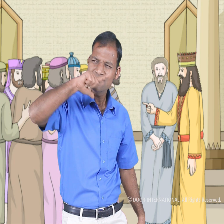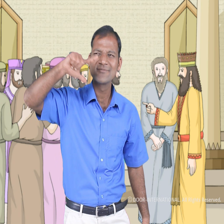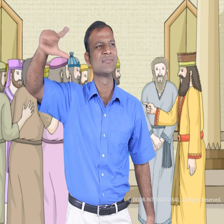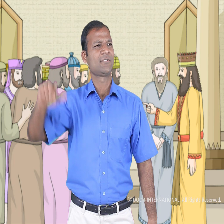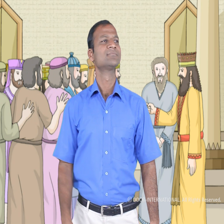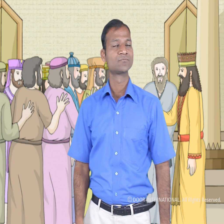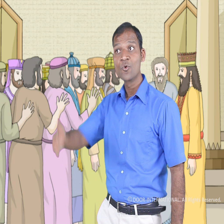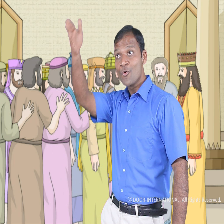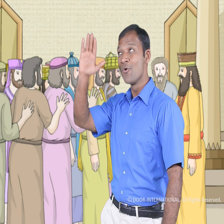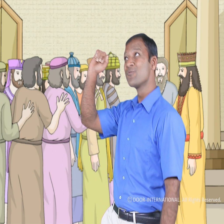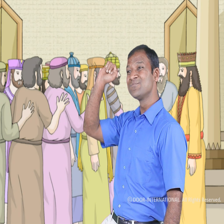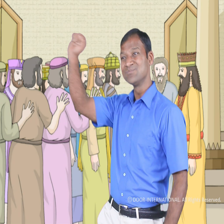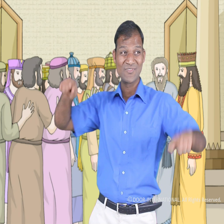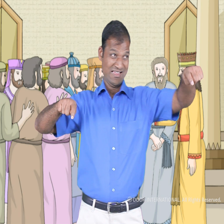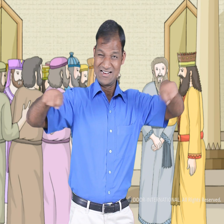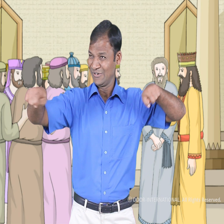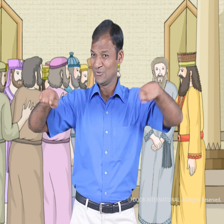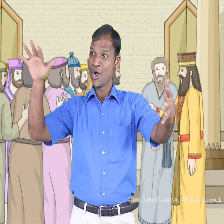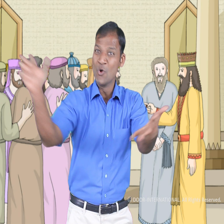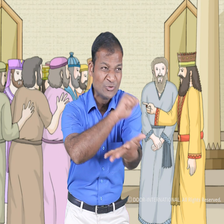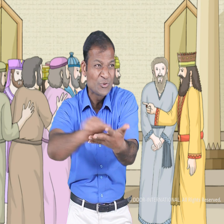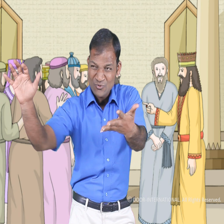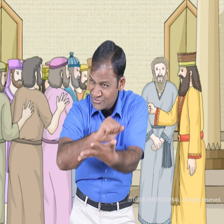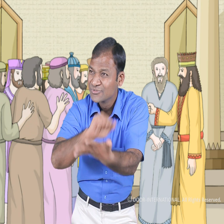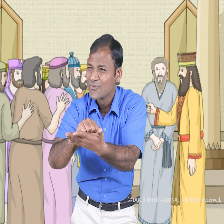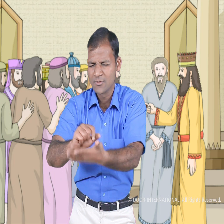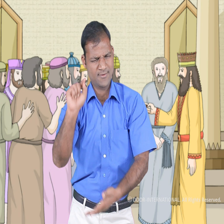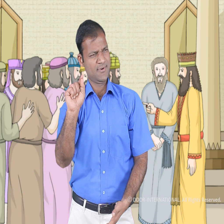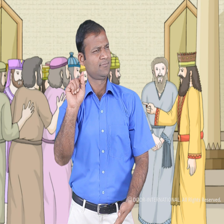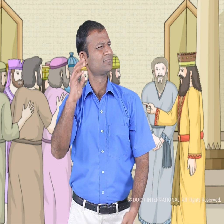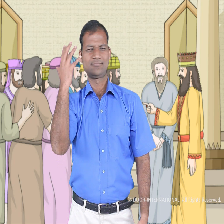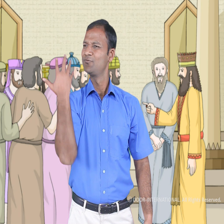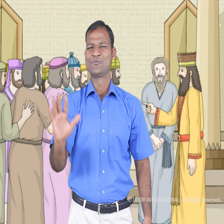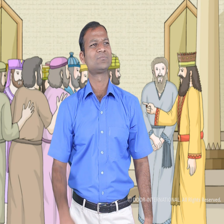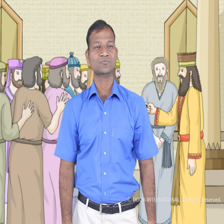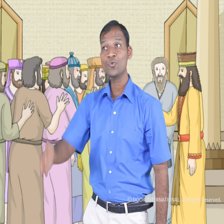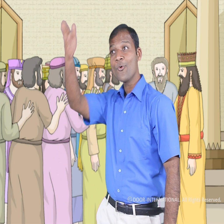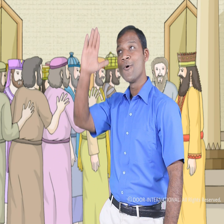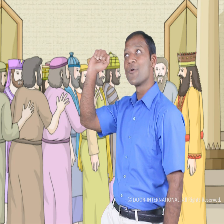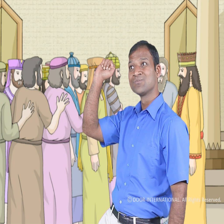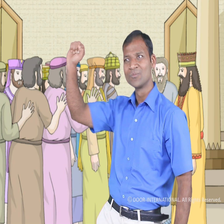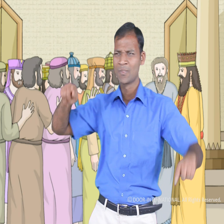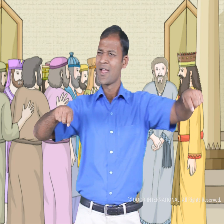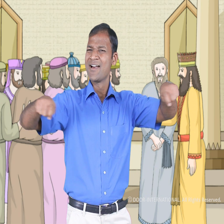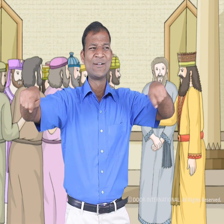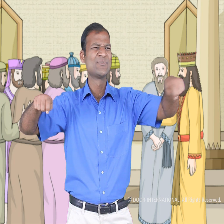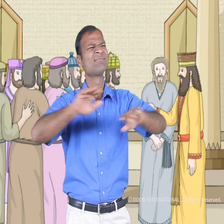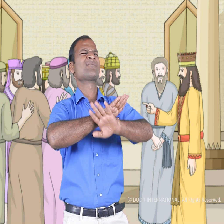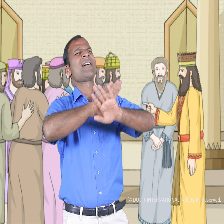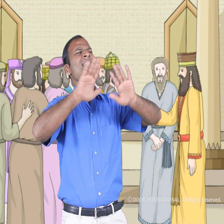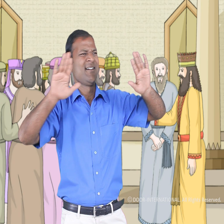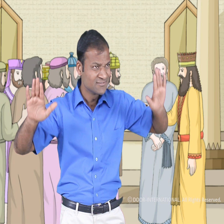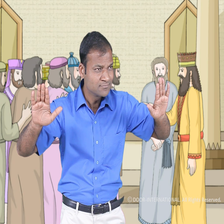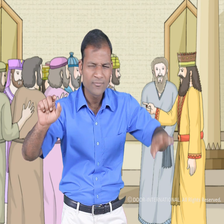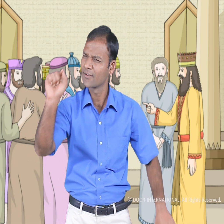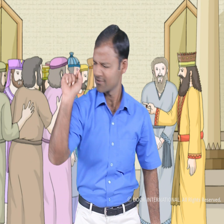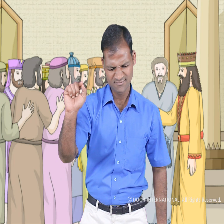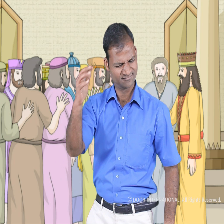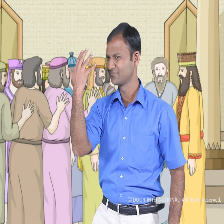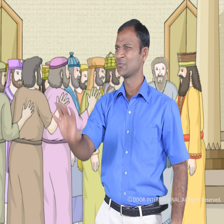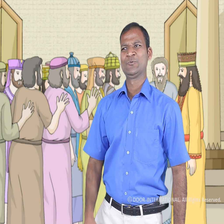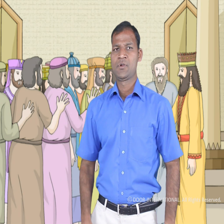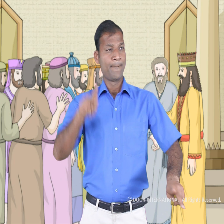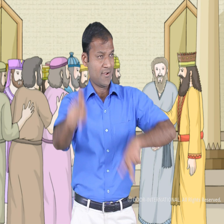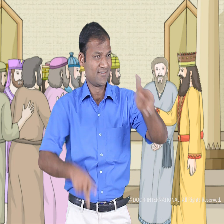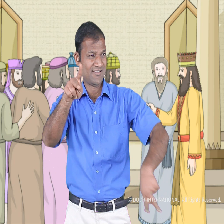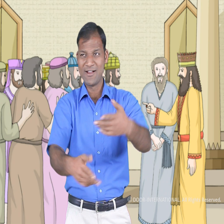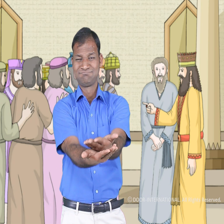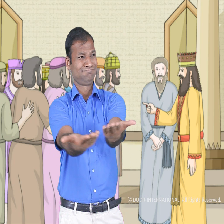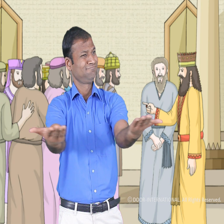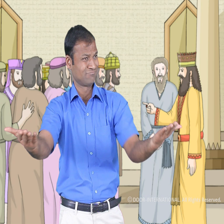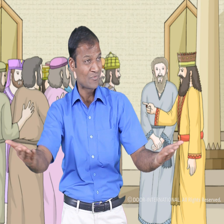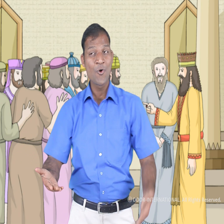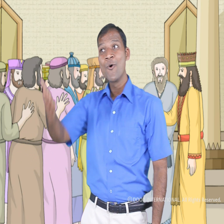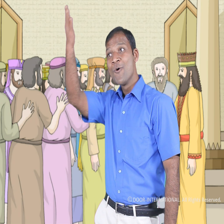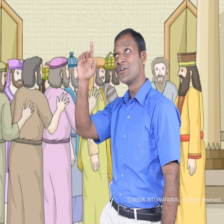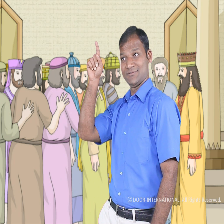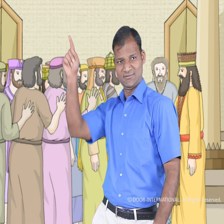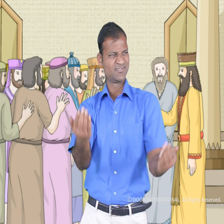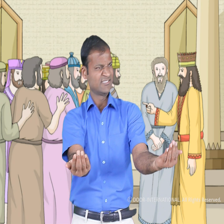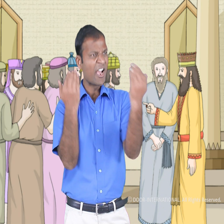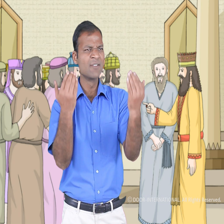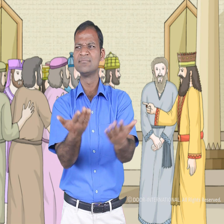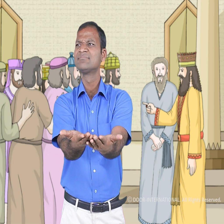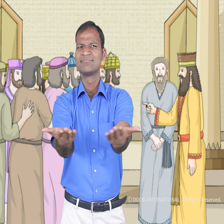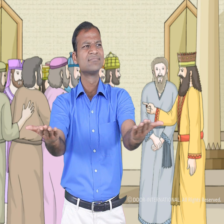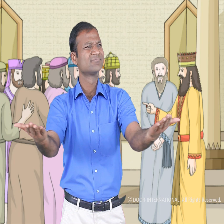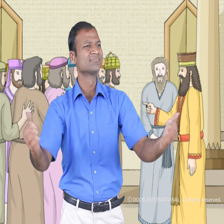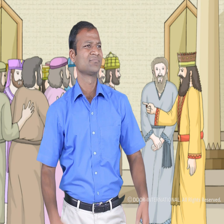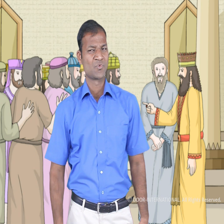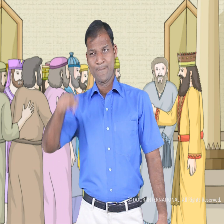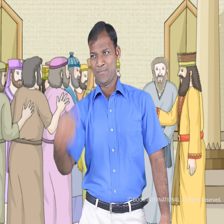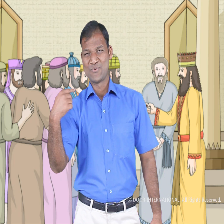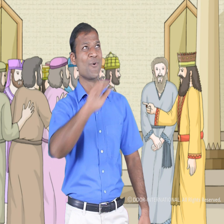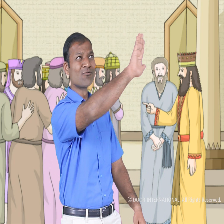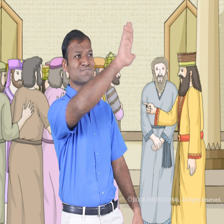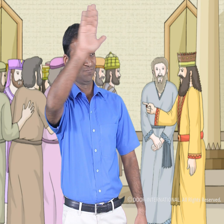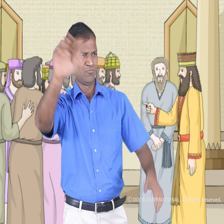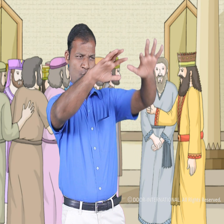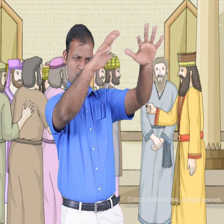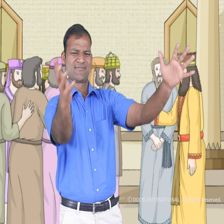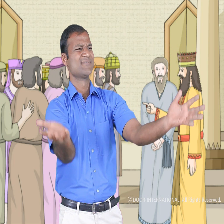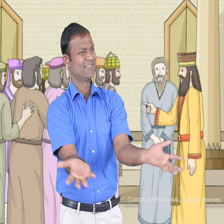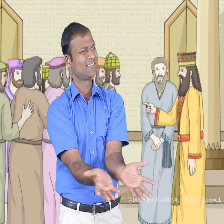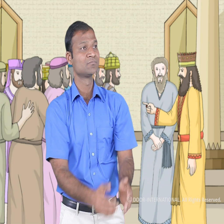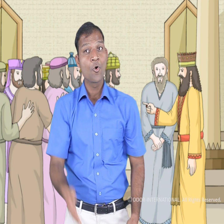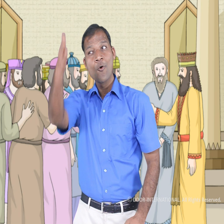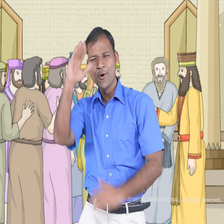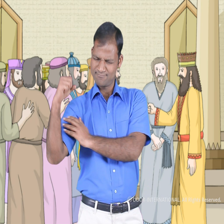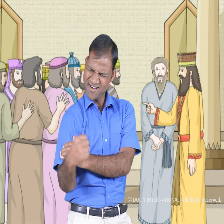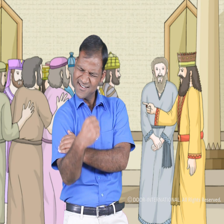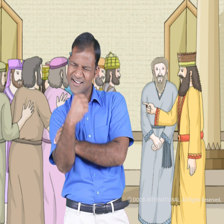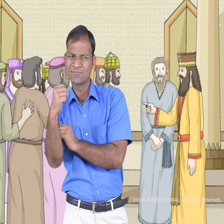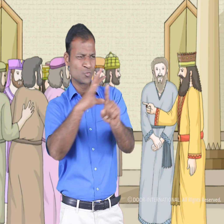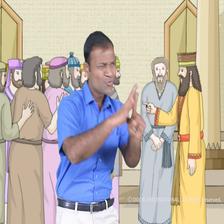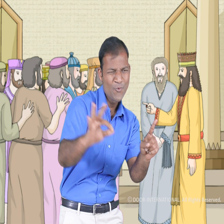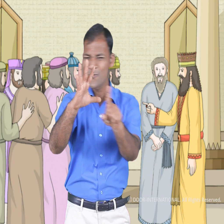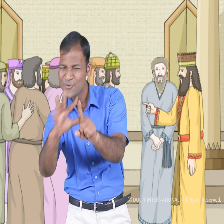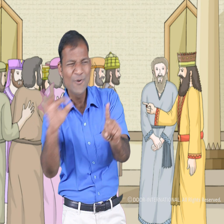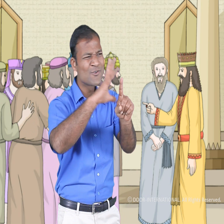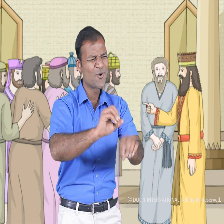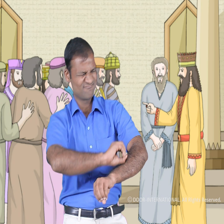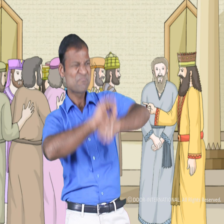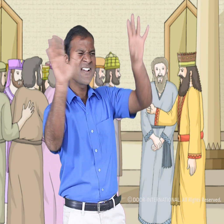His kingdom will never be destroyed, and His dominion will never end. He delivers and rescues;